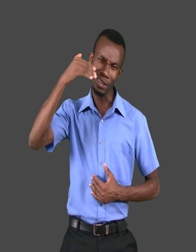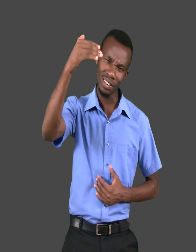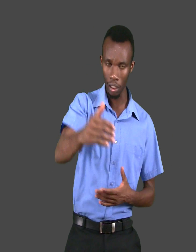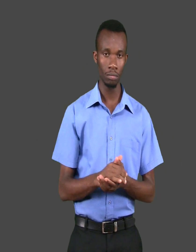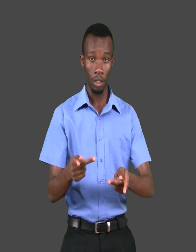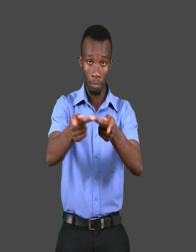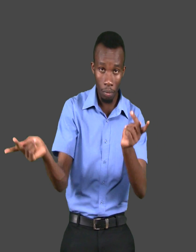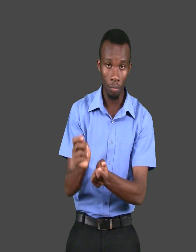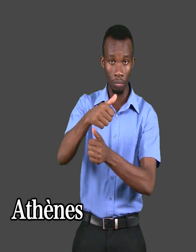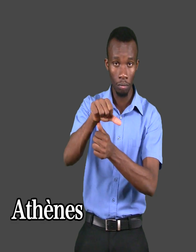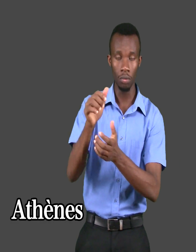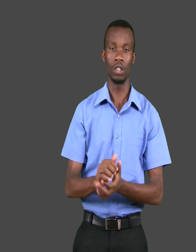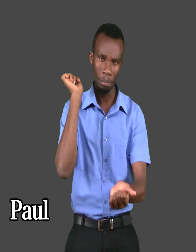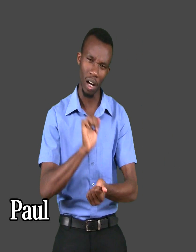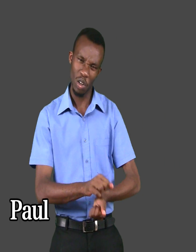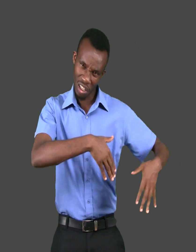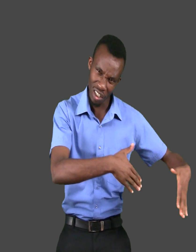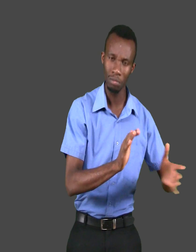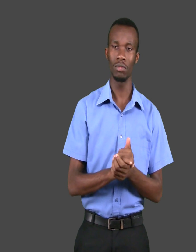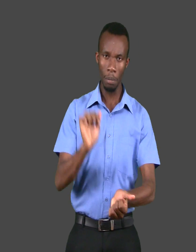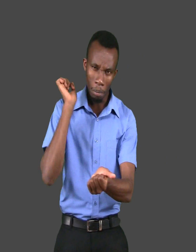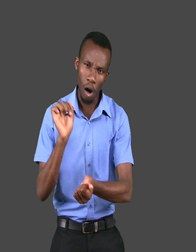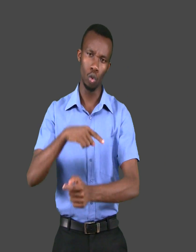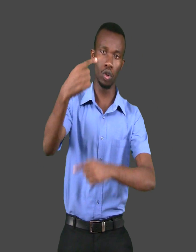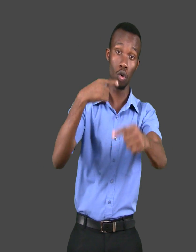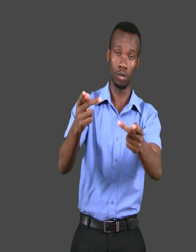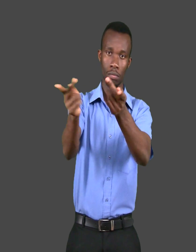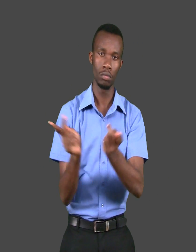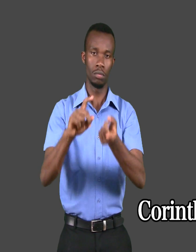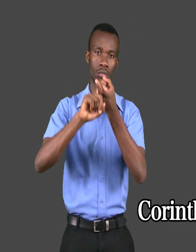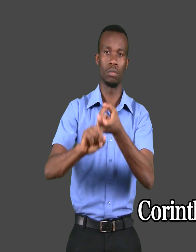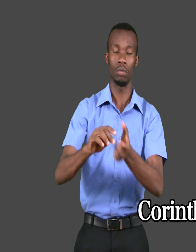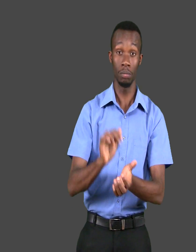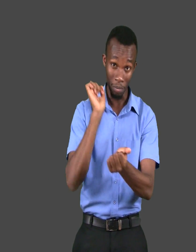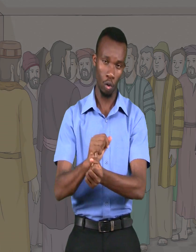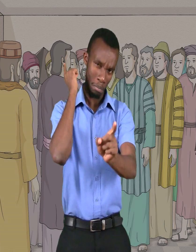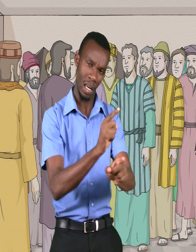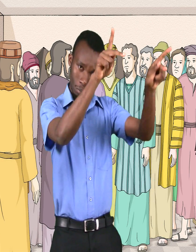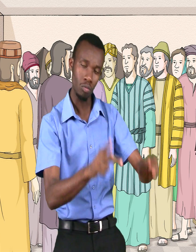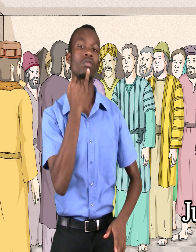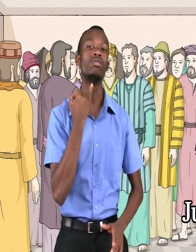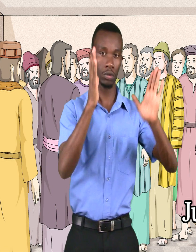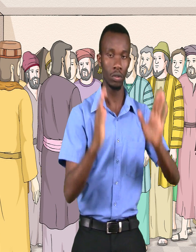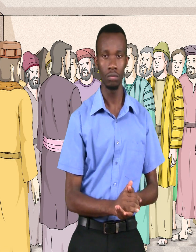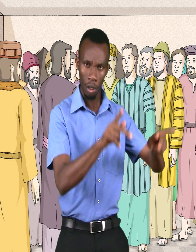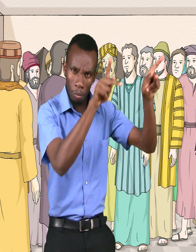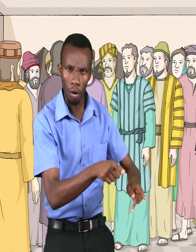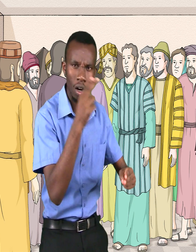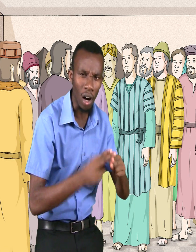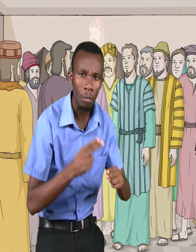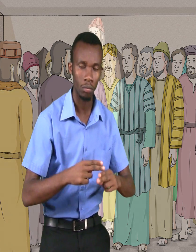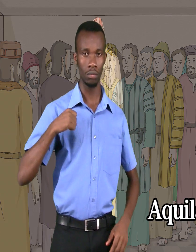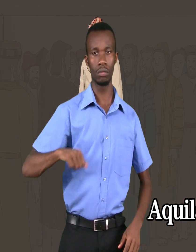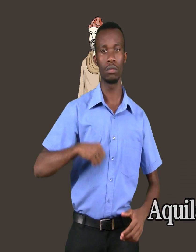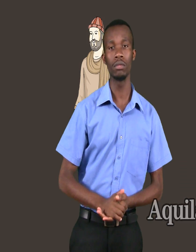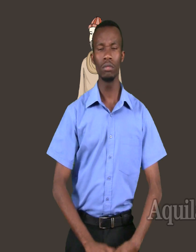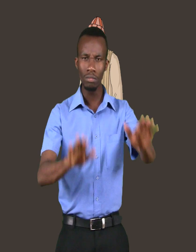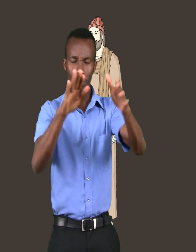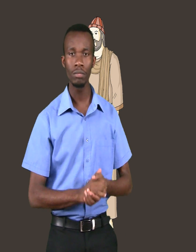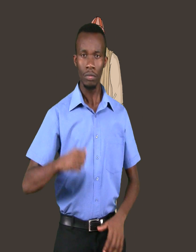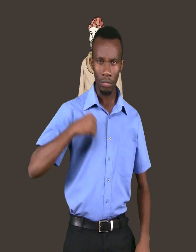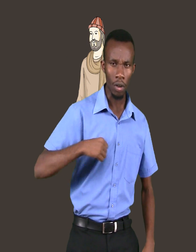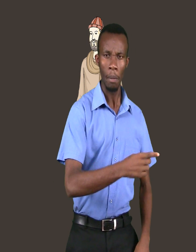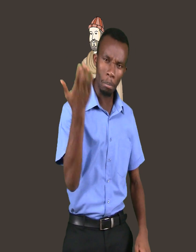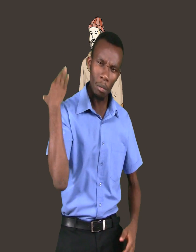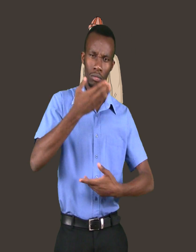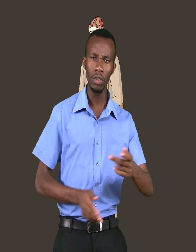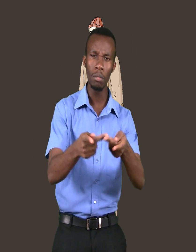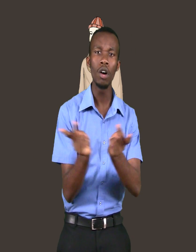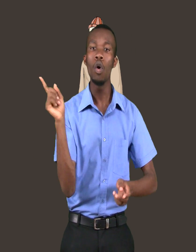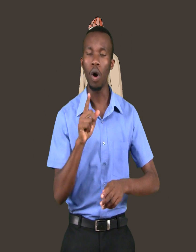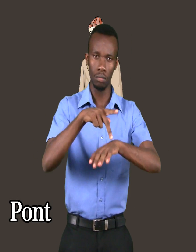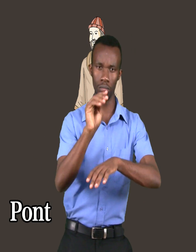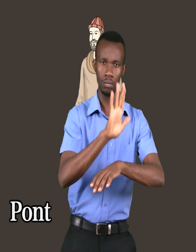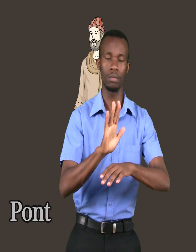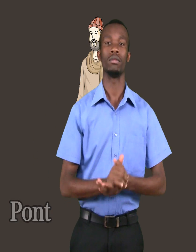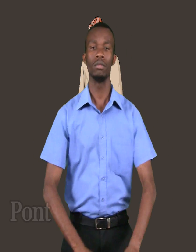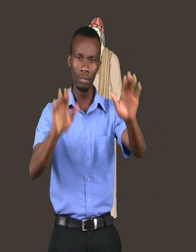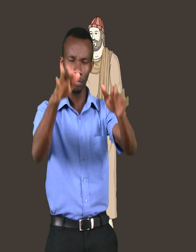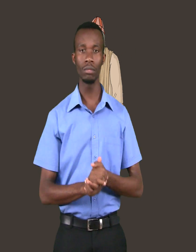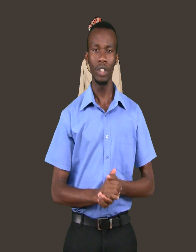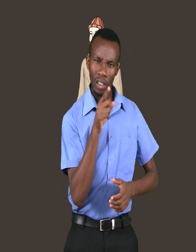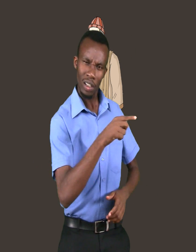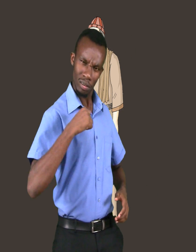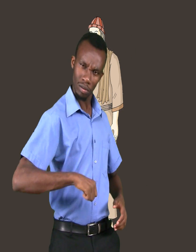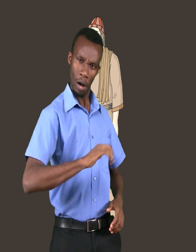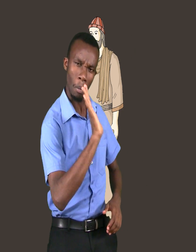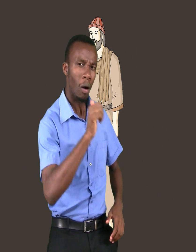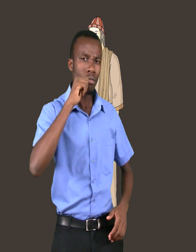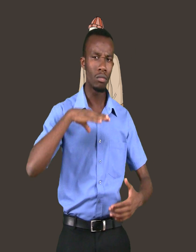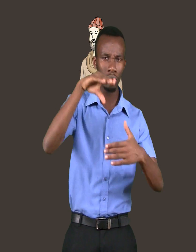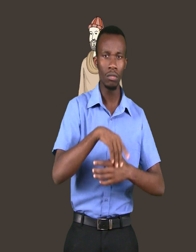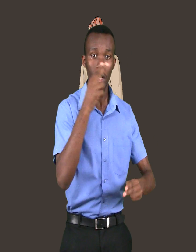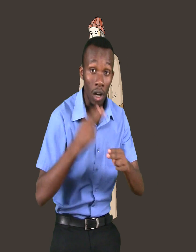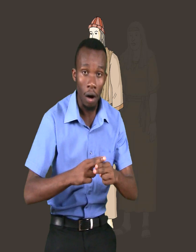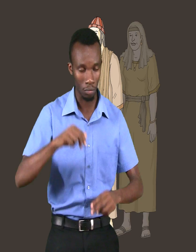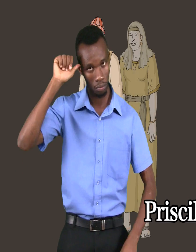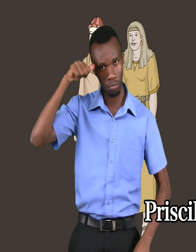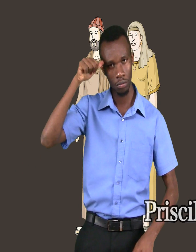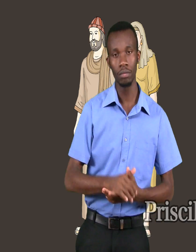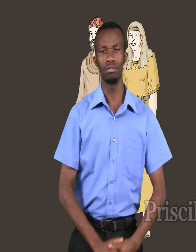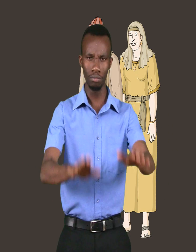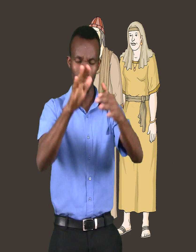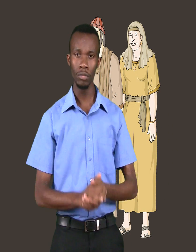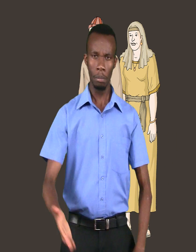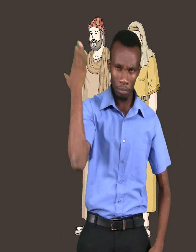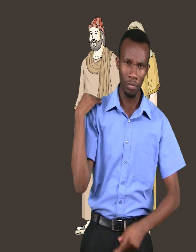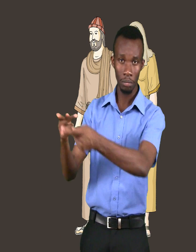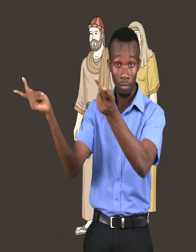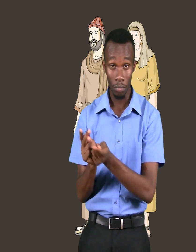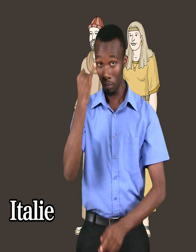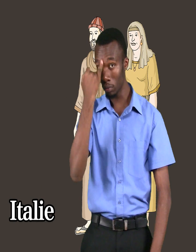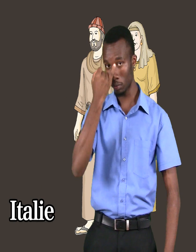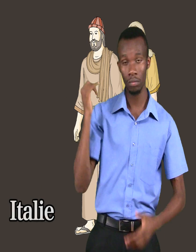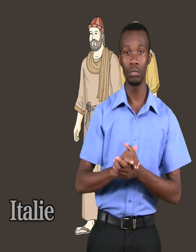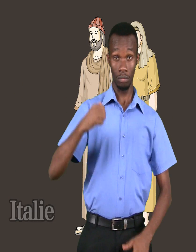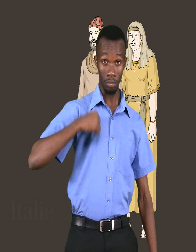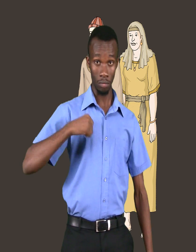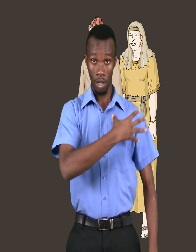There he found a Jew named Aquila, a native of Pontus, who had recently come from Italy with his wife Priscilla because Claudius had ordered all the Jews to leave Rome.